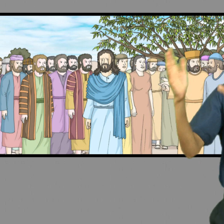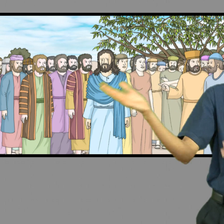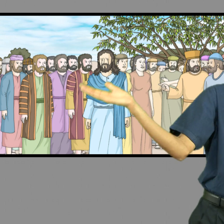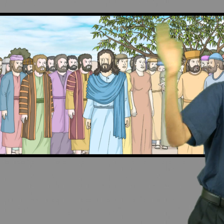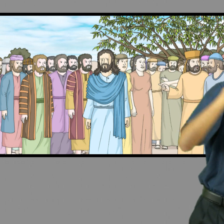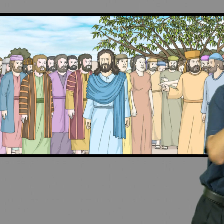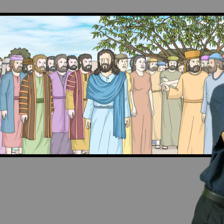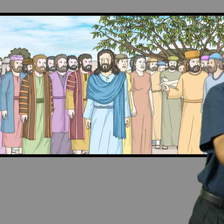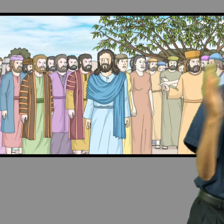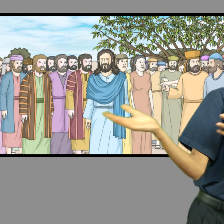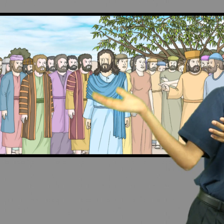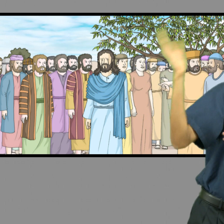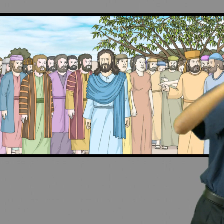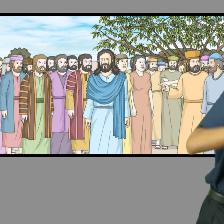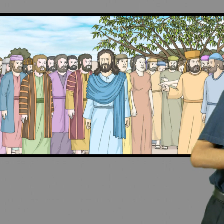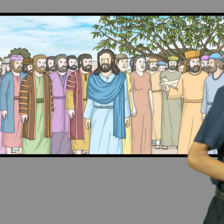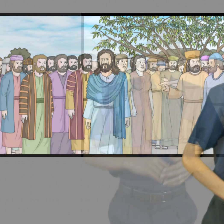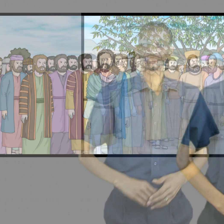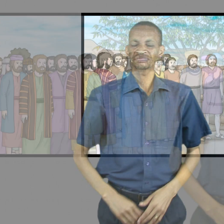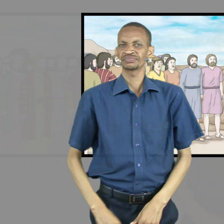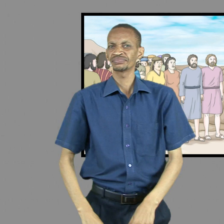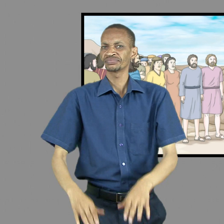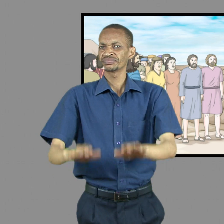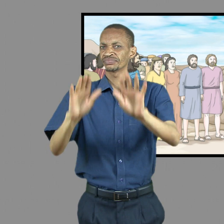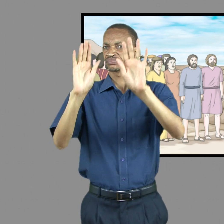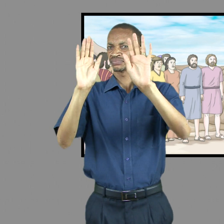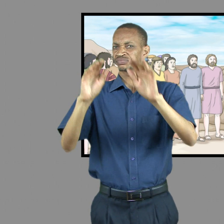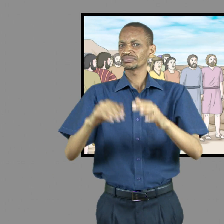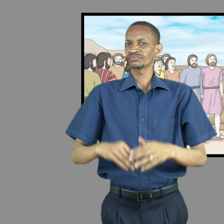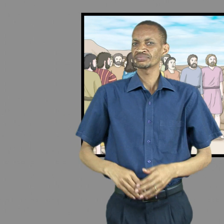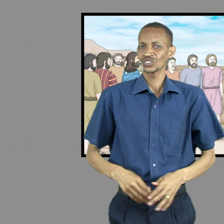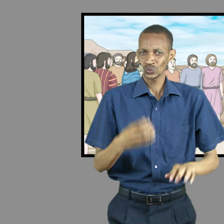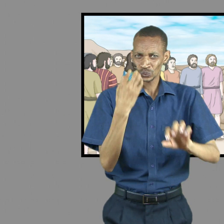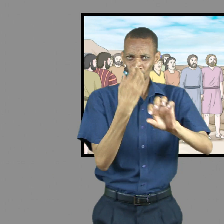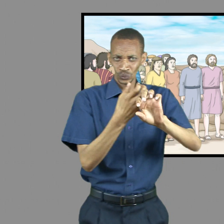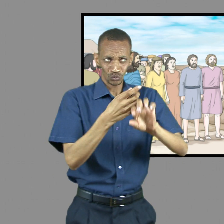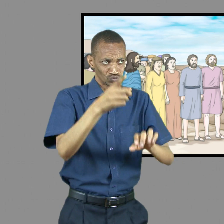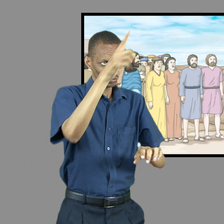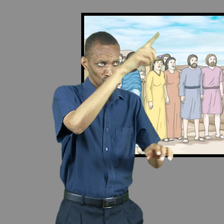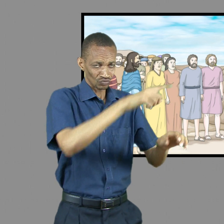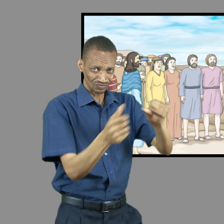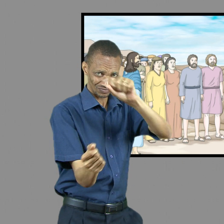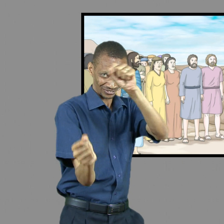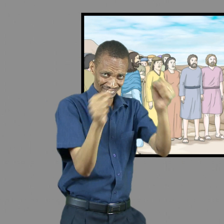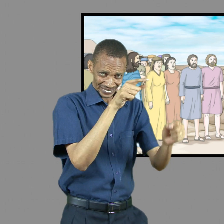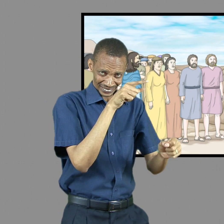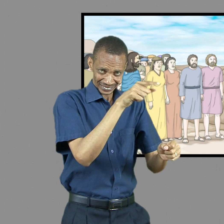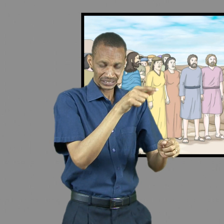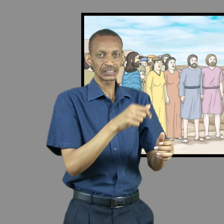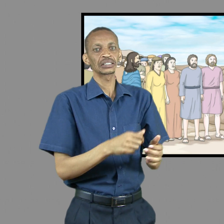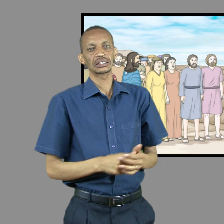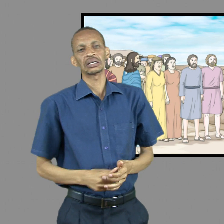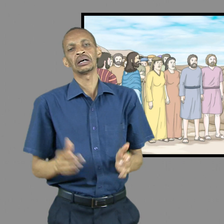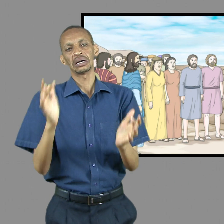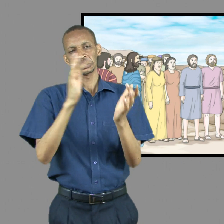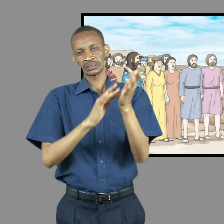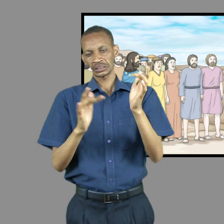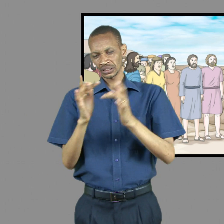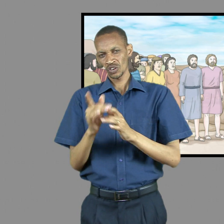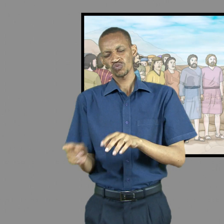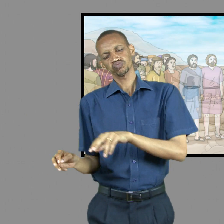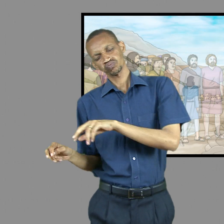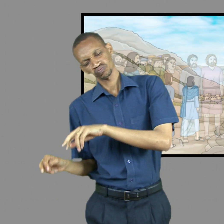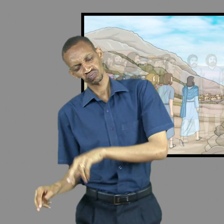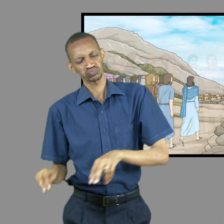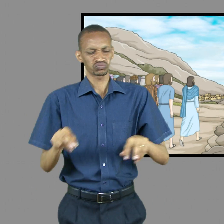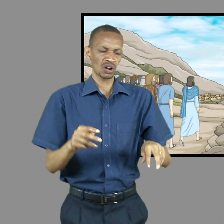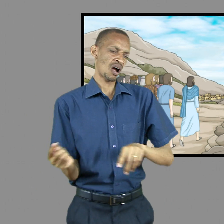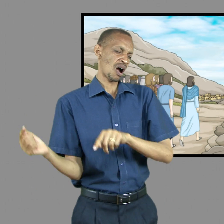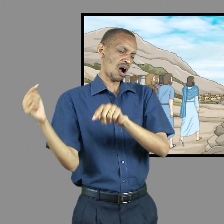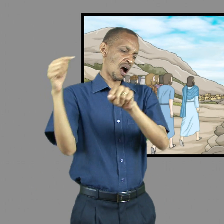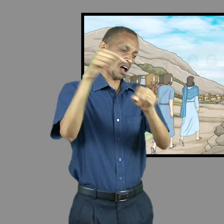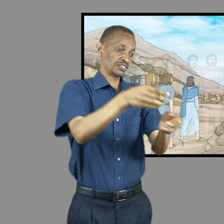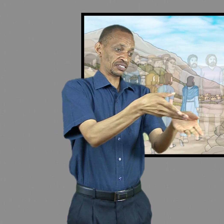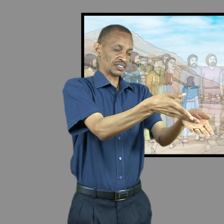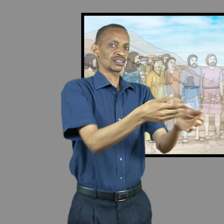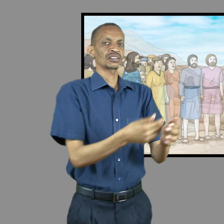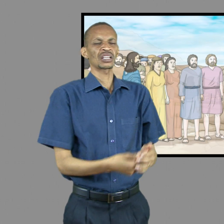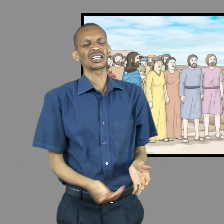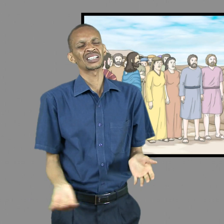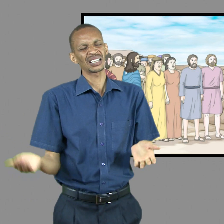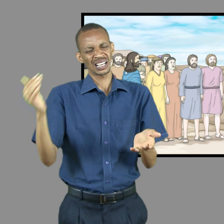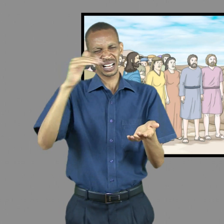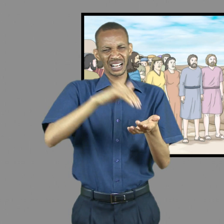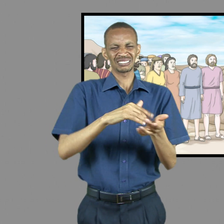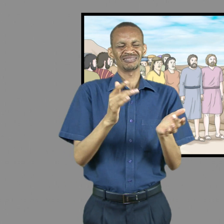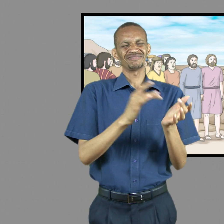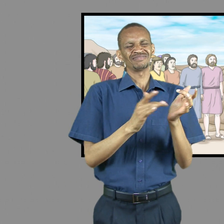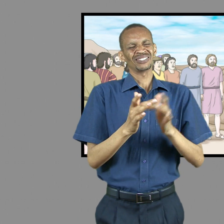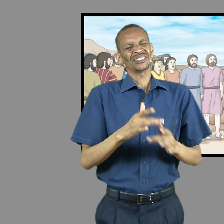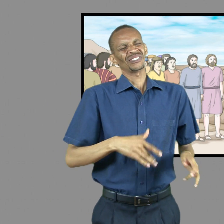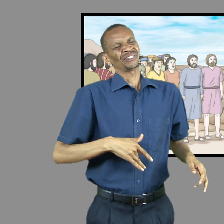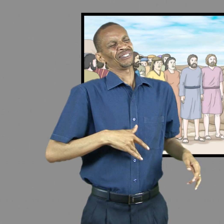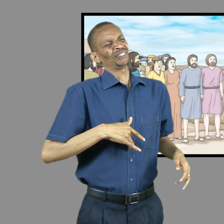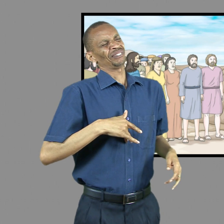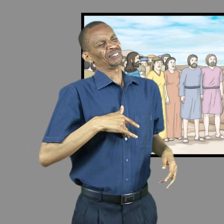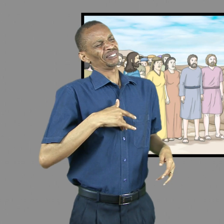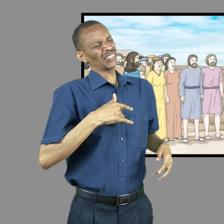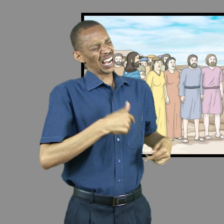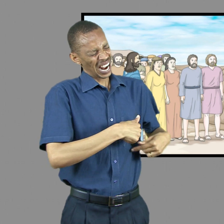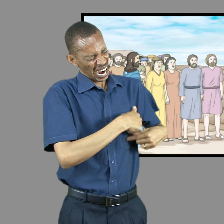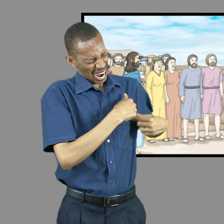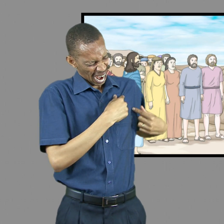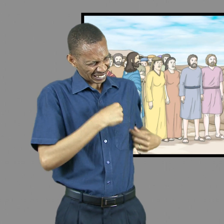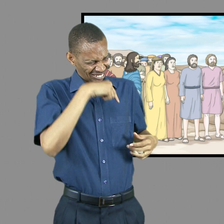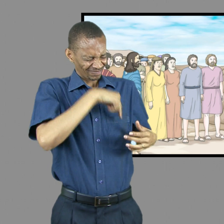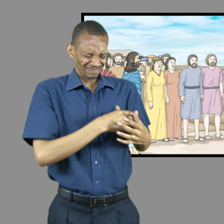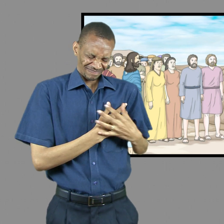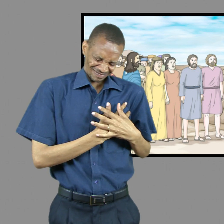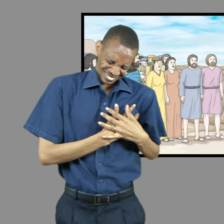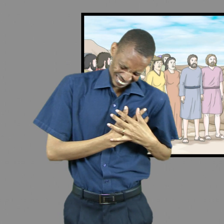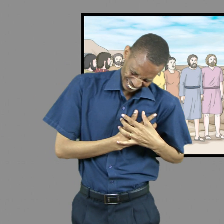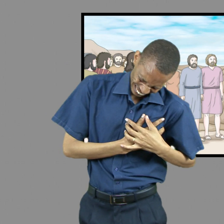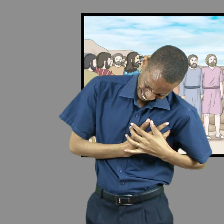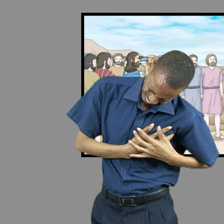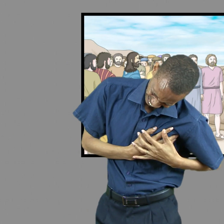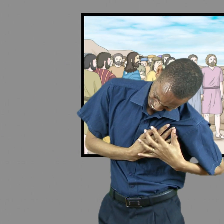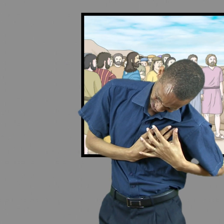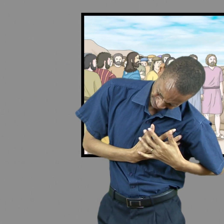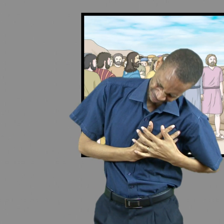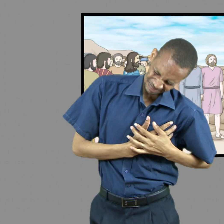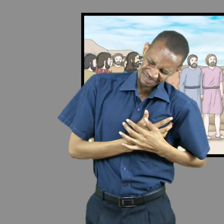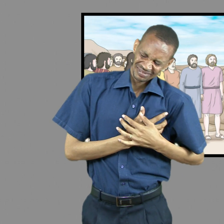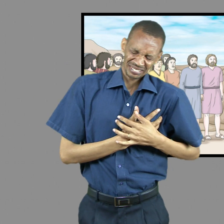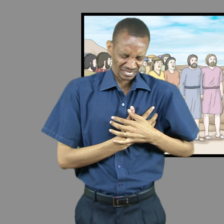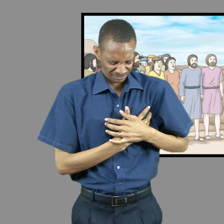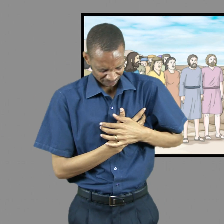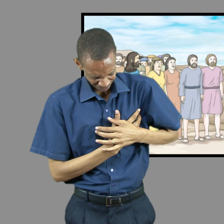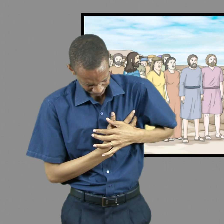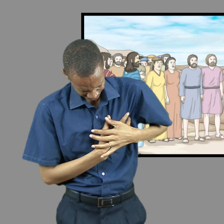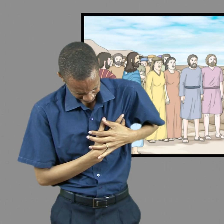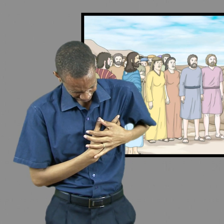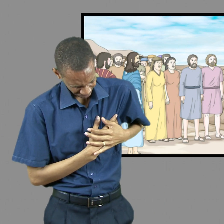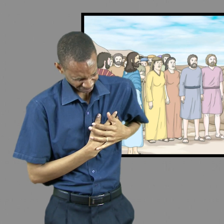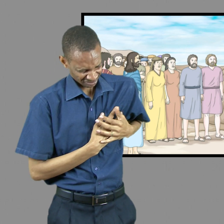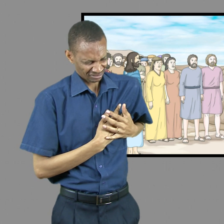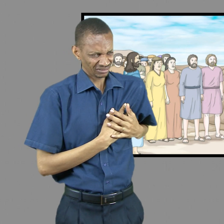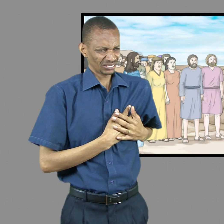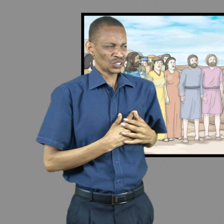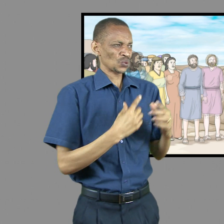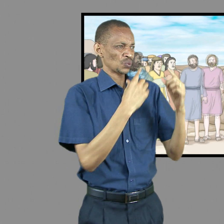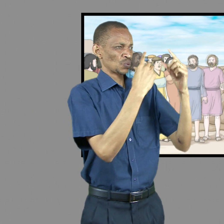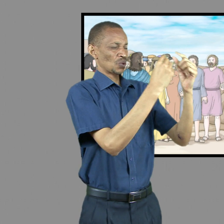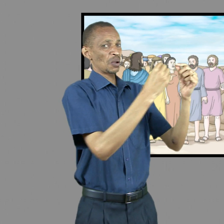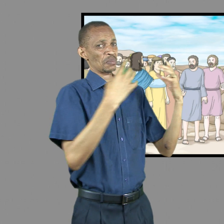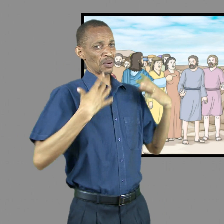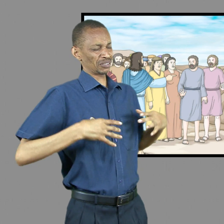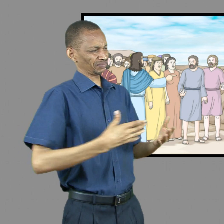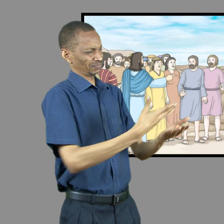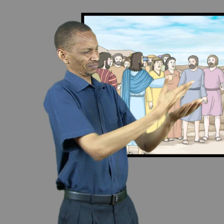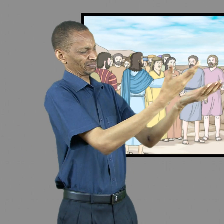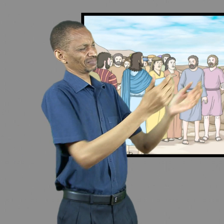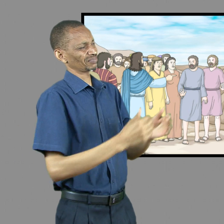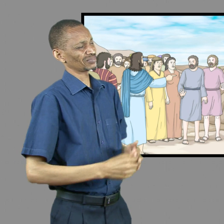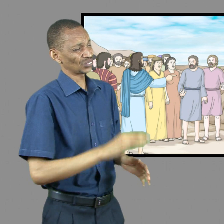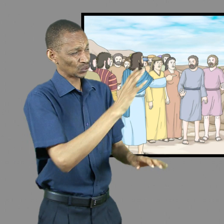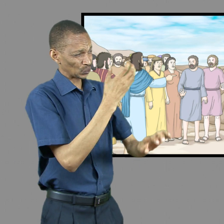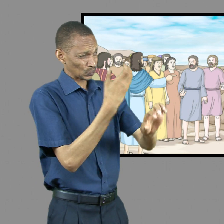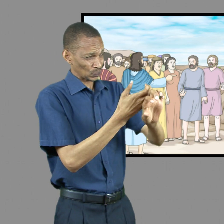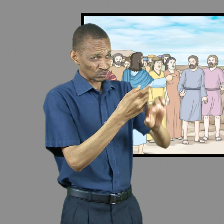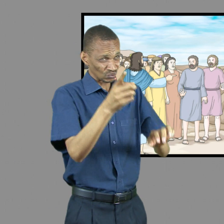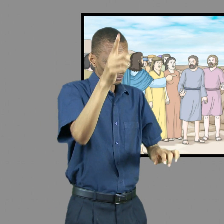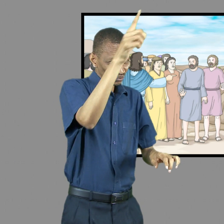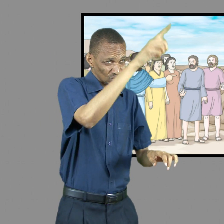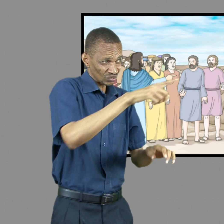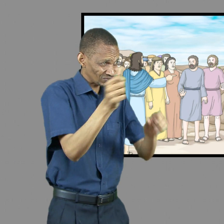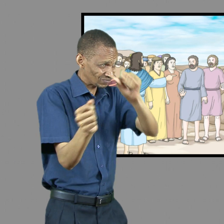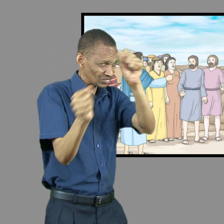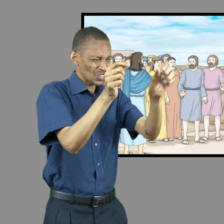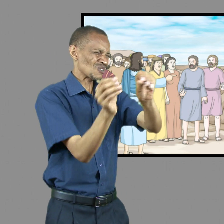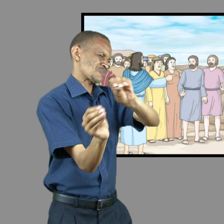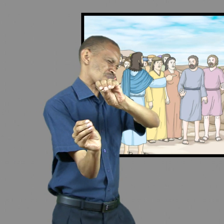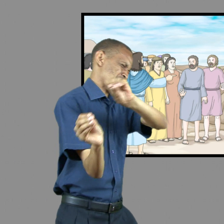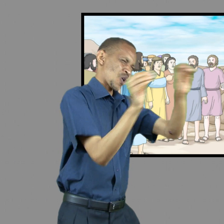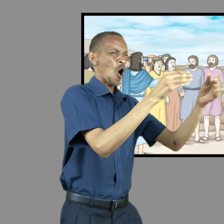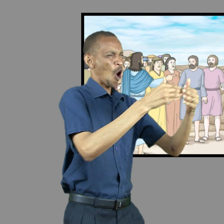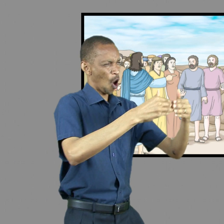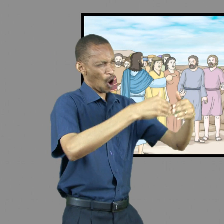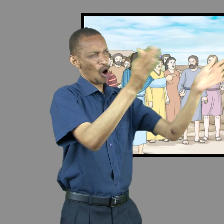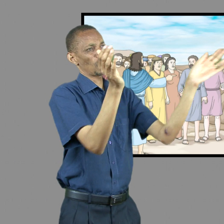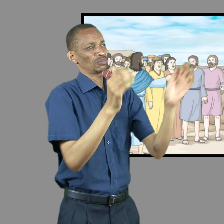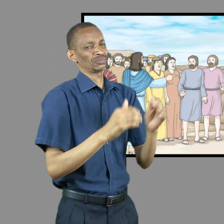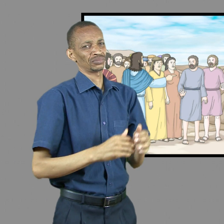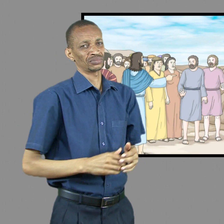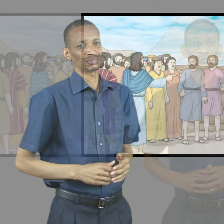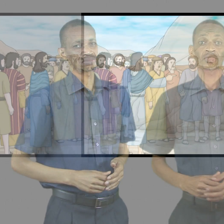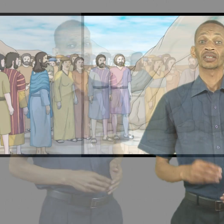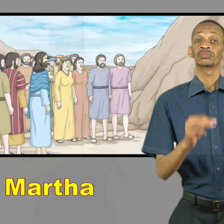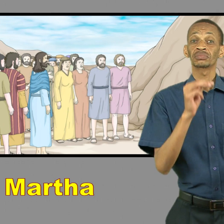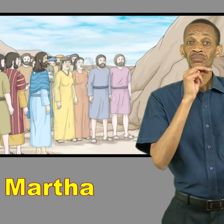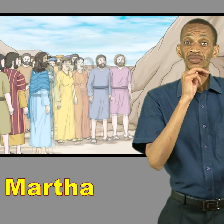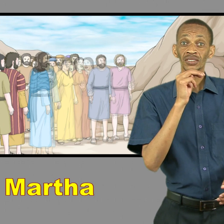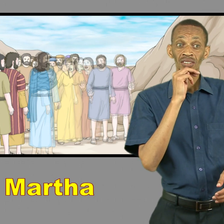Jesus, once again deeply moved, came to the tomb. It was a cave with a stone laid across the entrance.